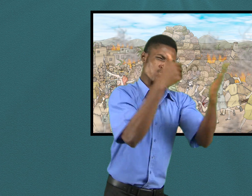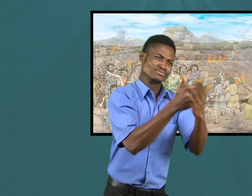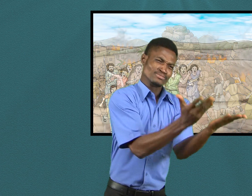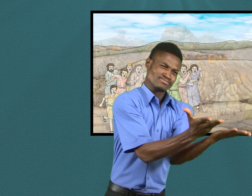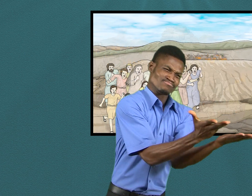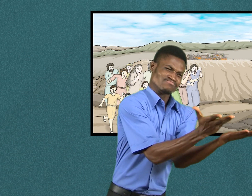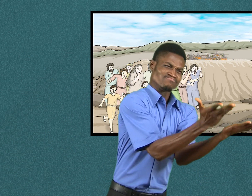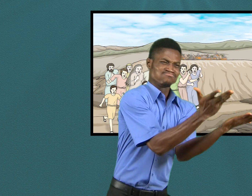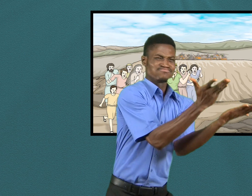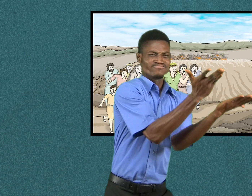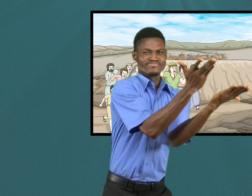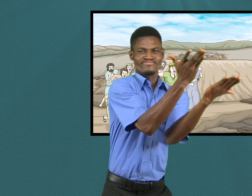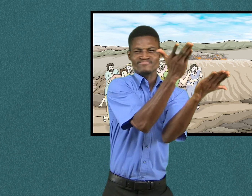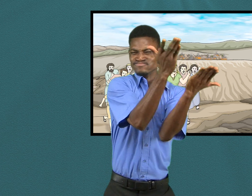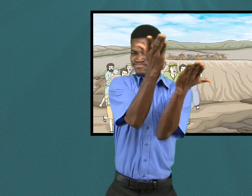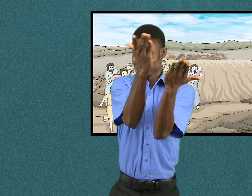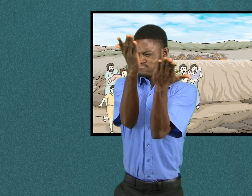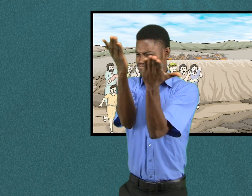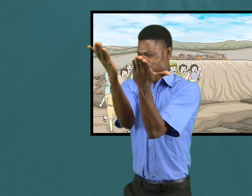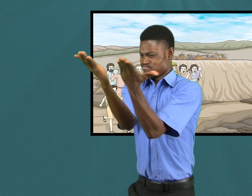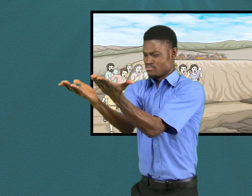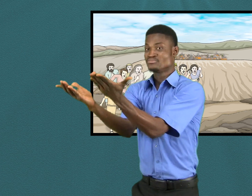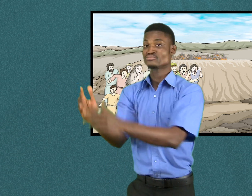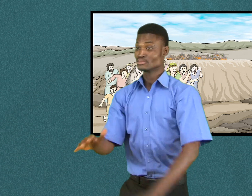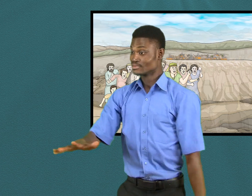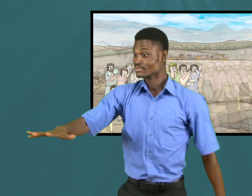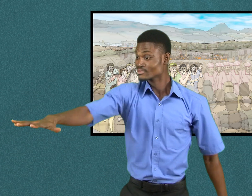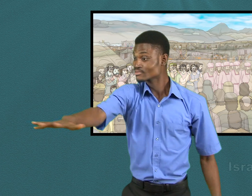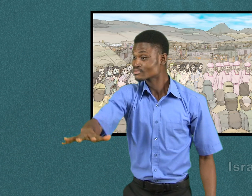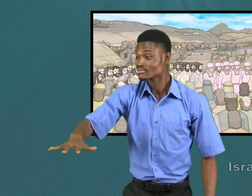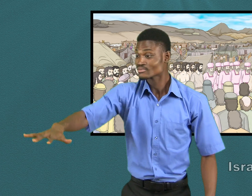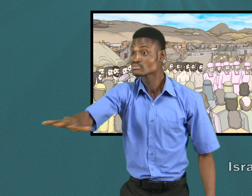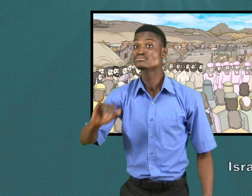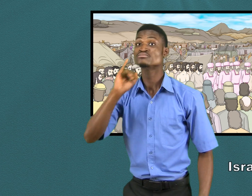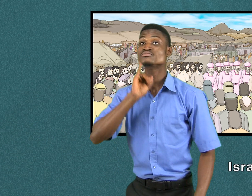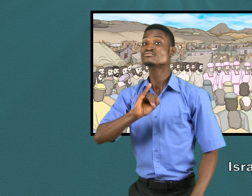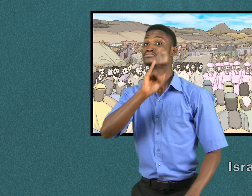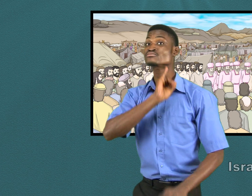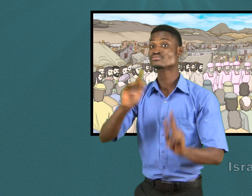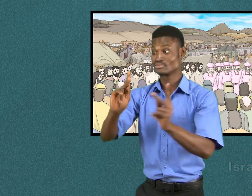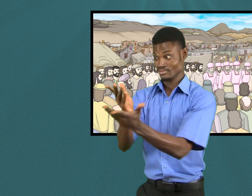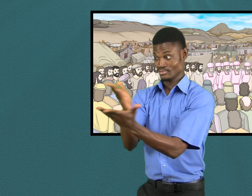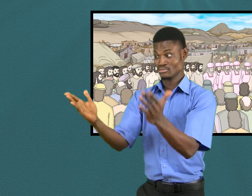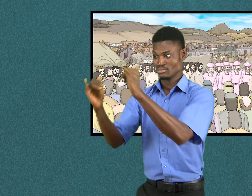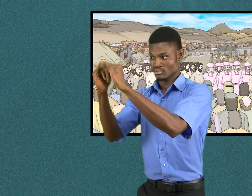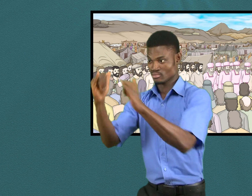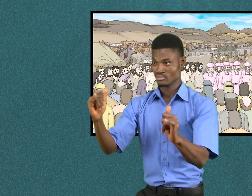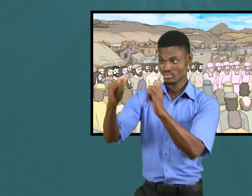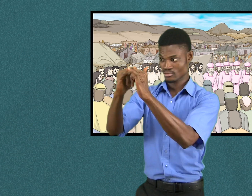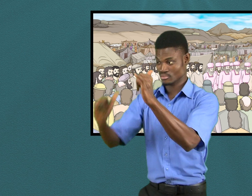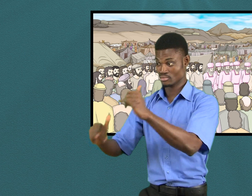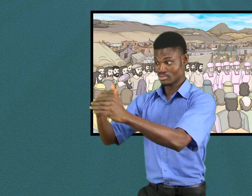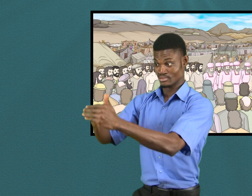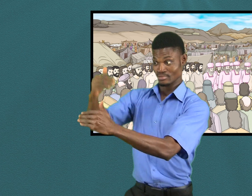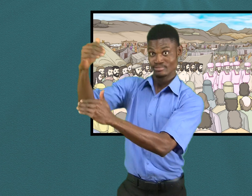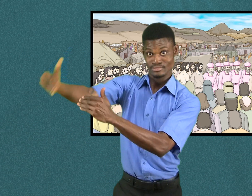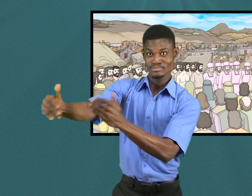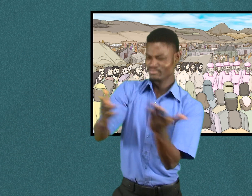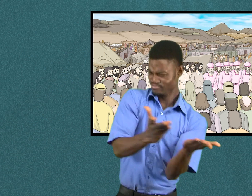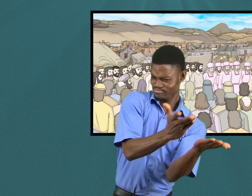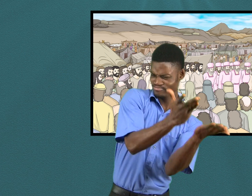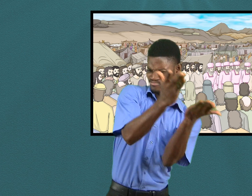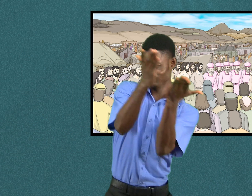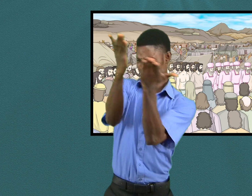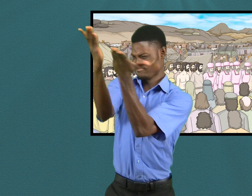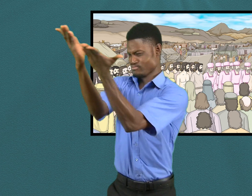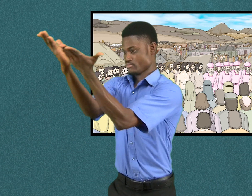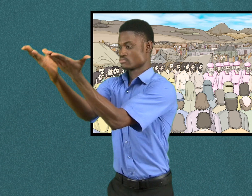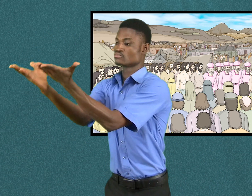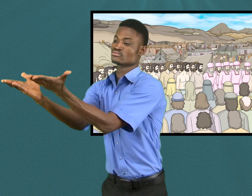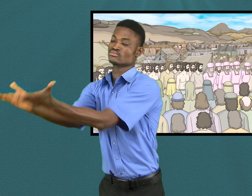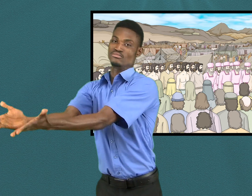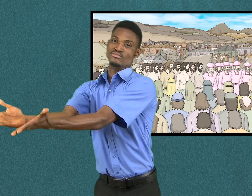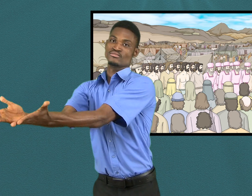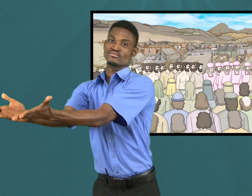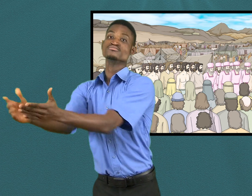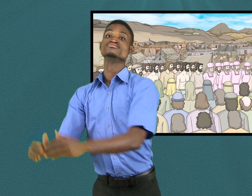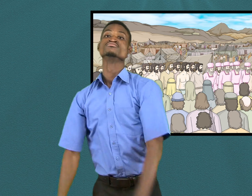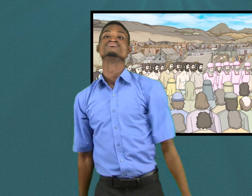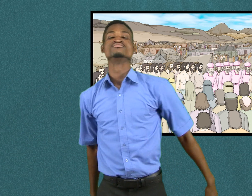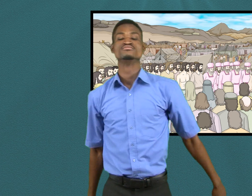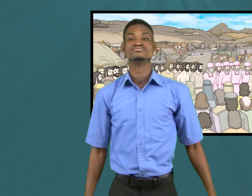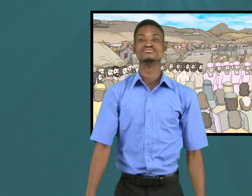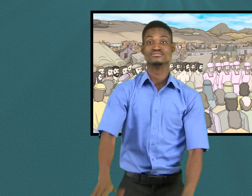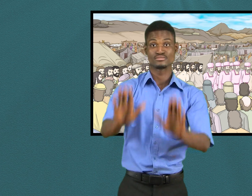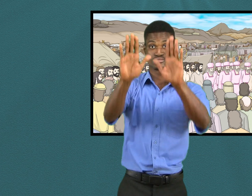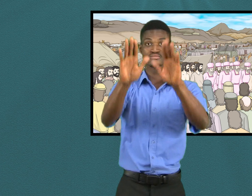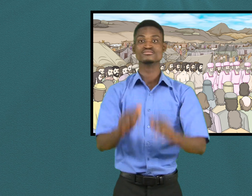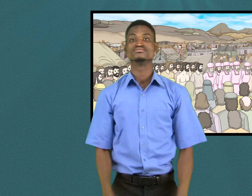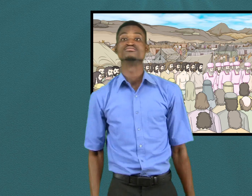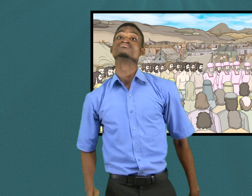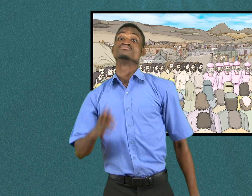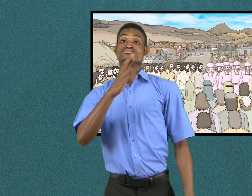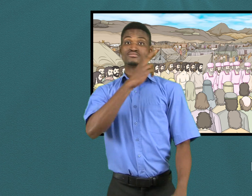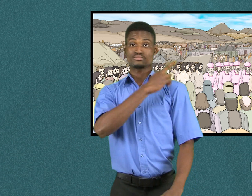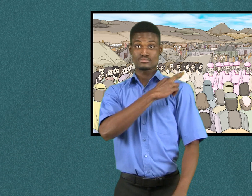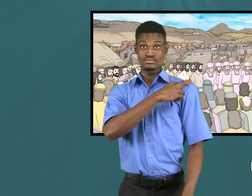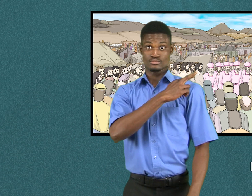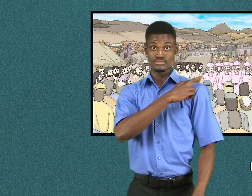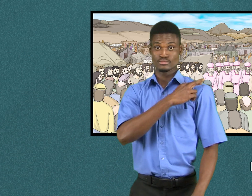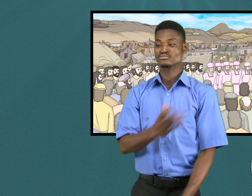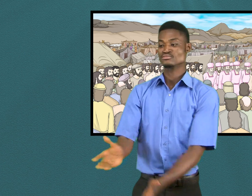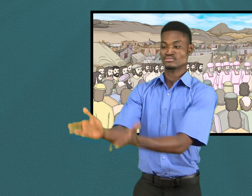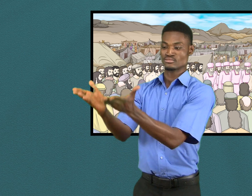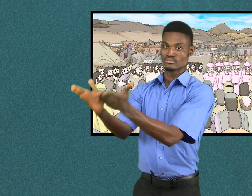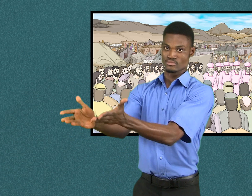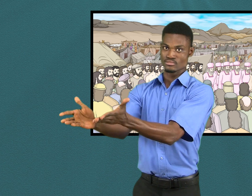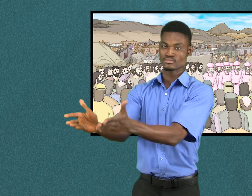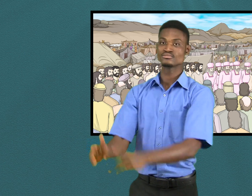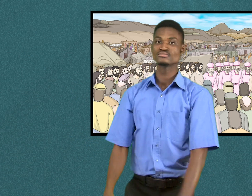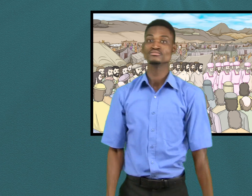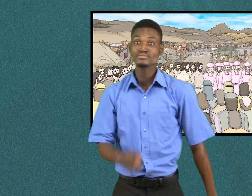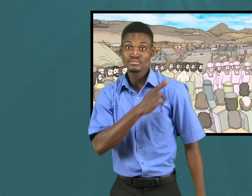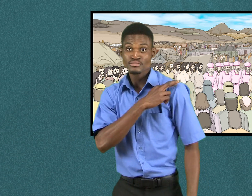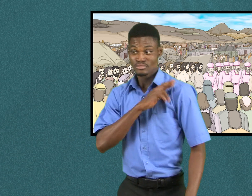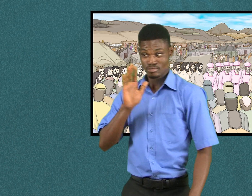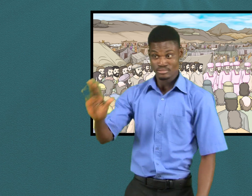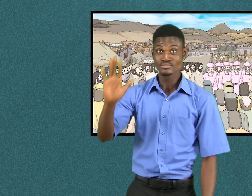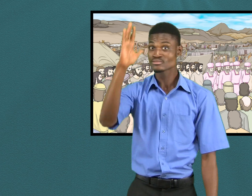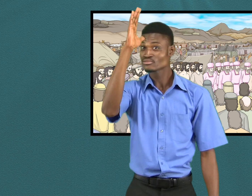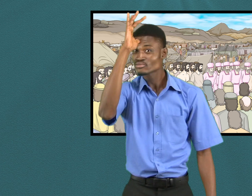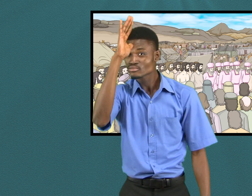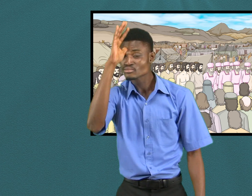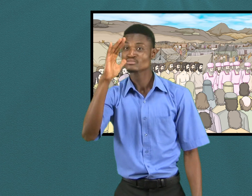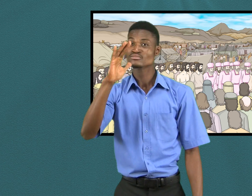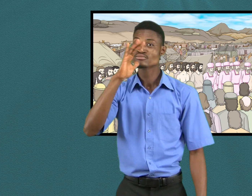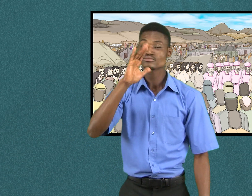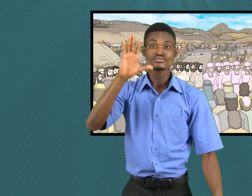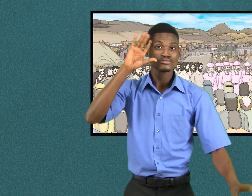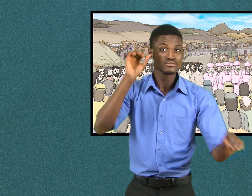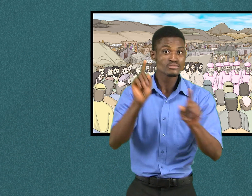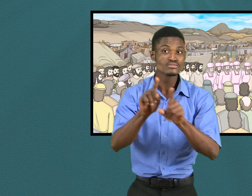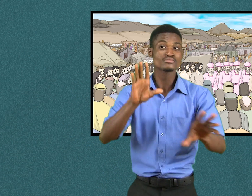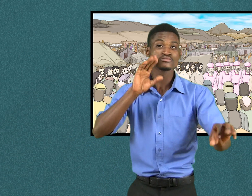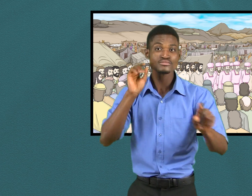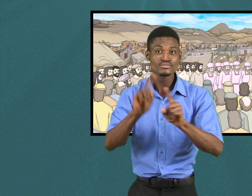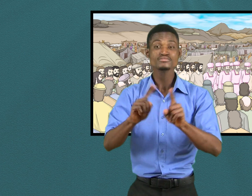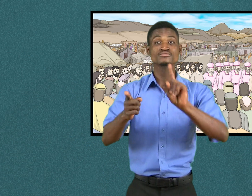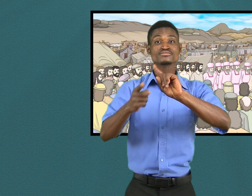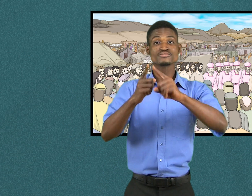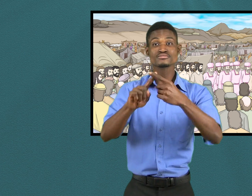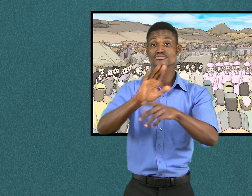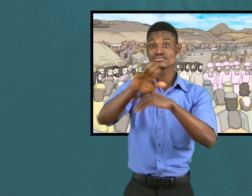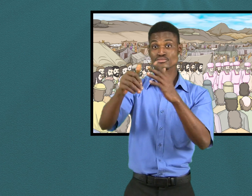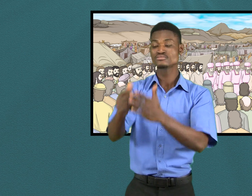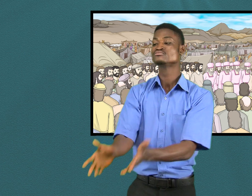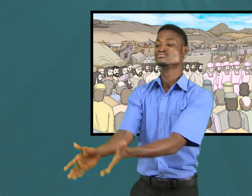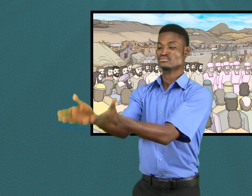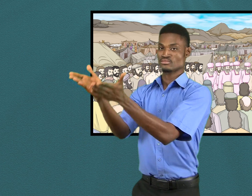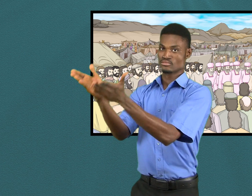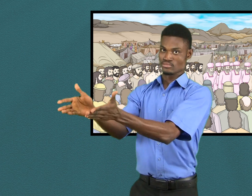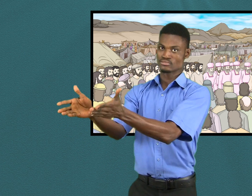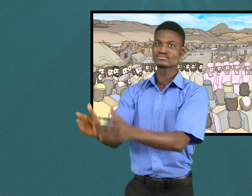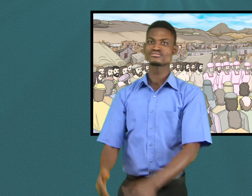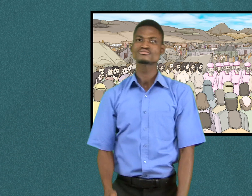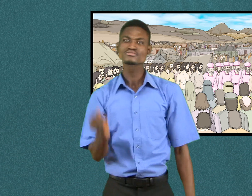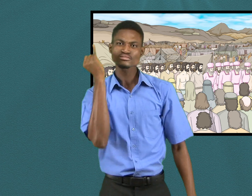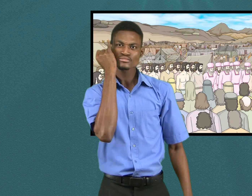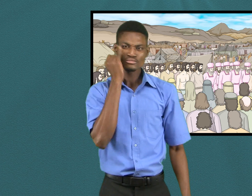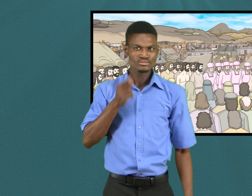They brought out her whole family and settled them outside the camp of Israel. Then the Israelites burned up the city and everything in it.